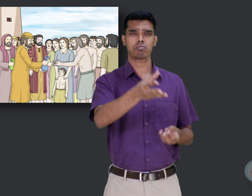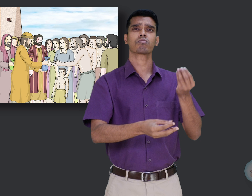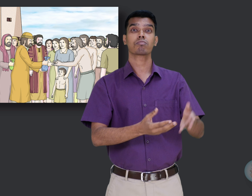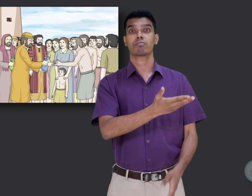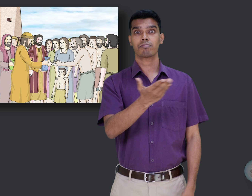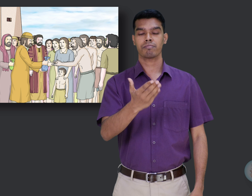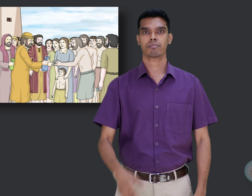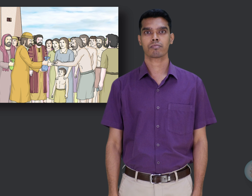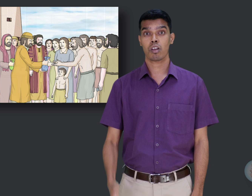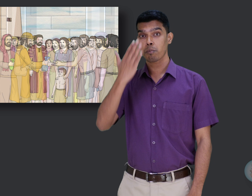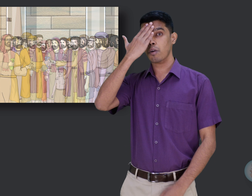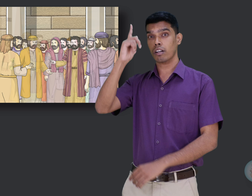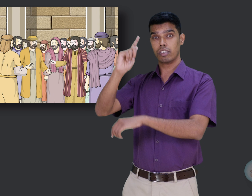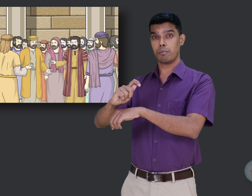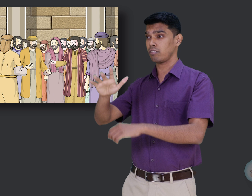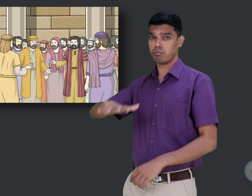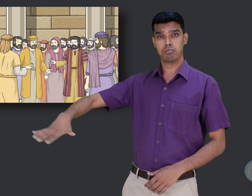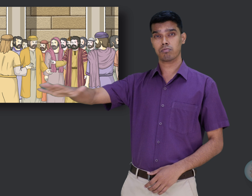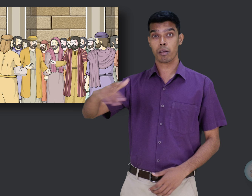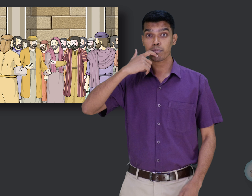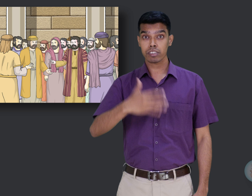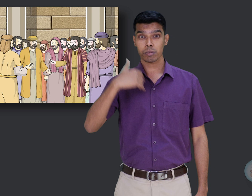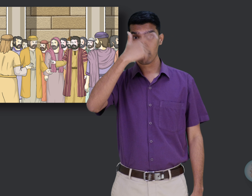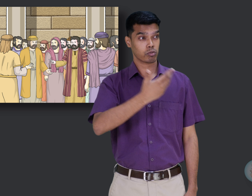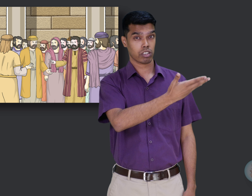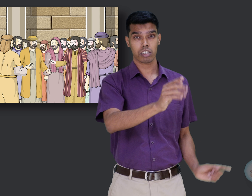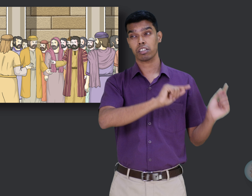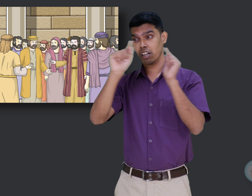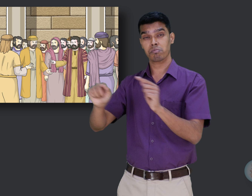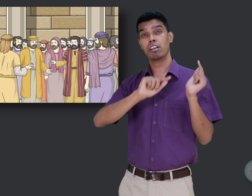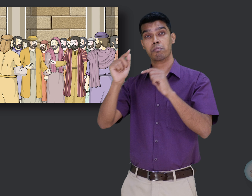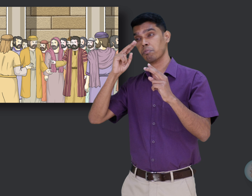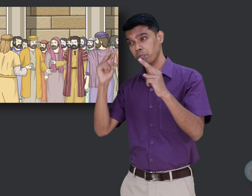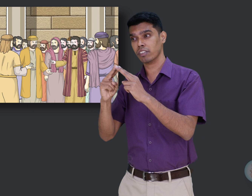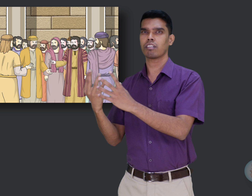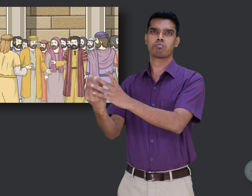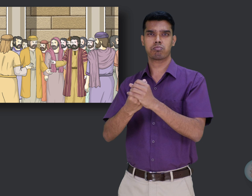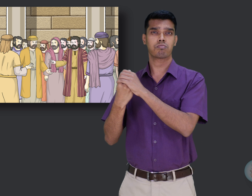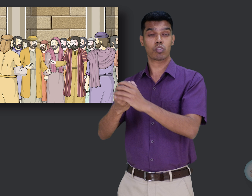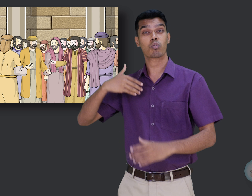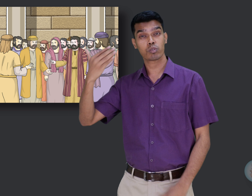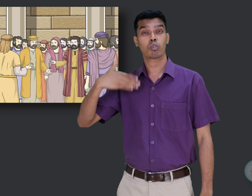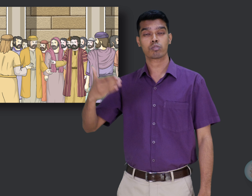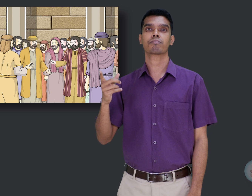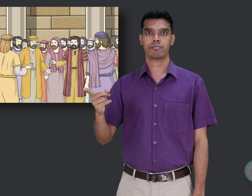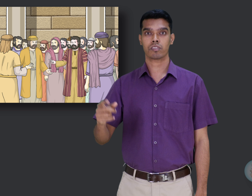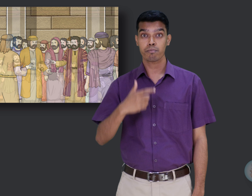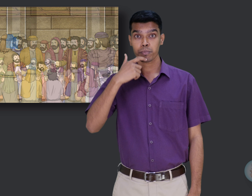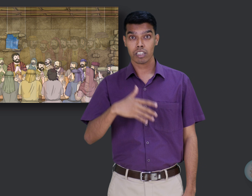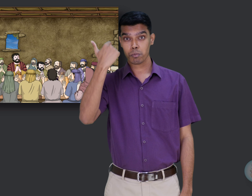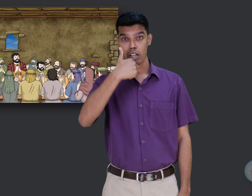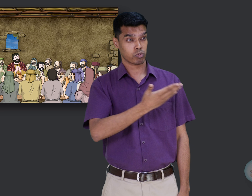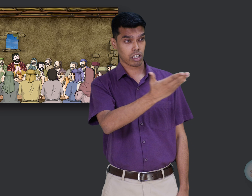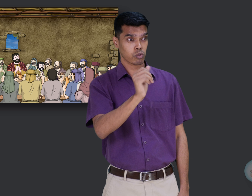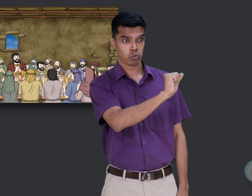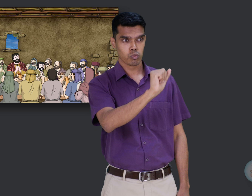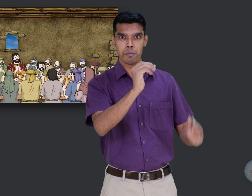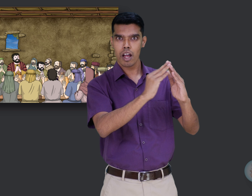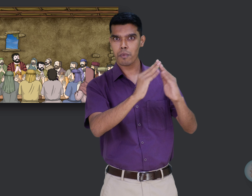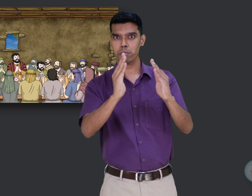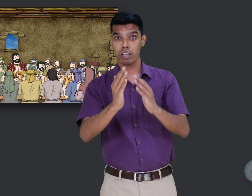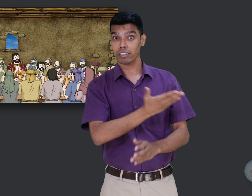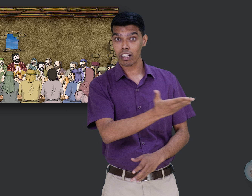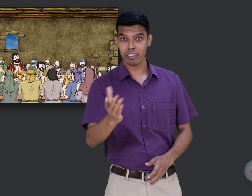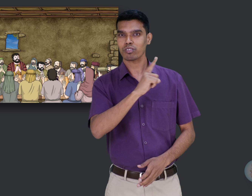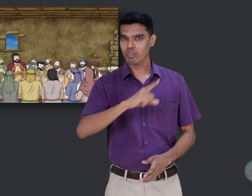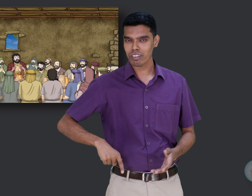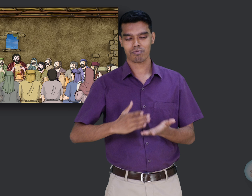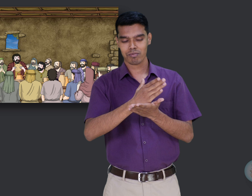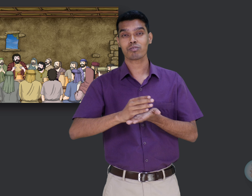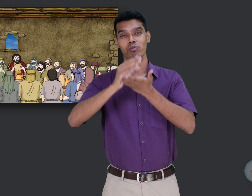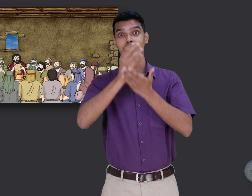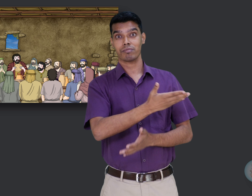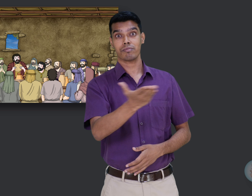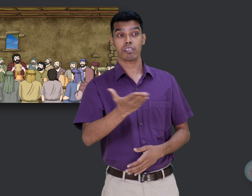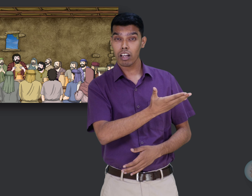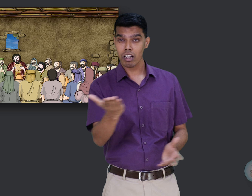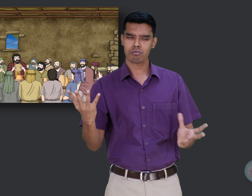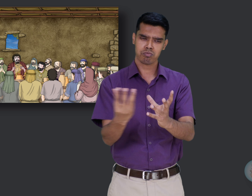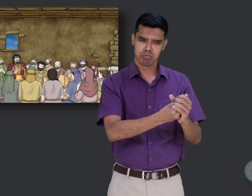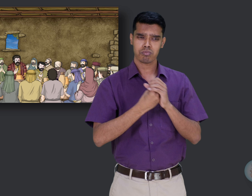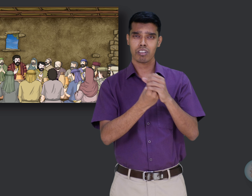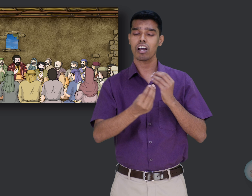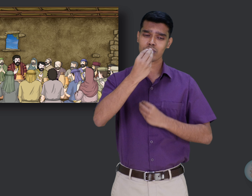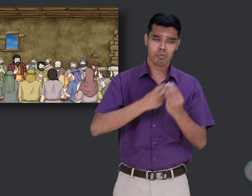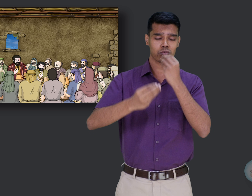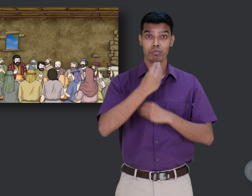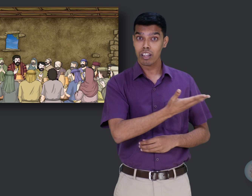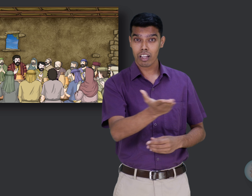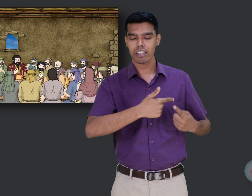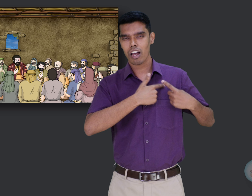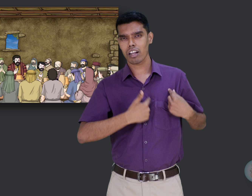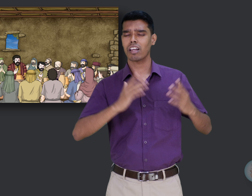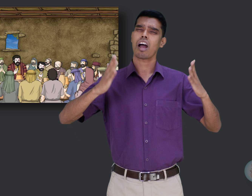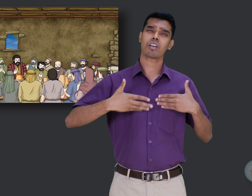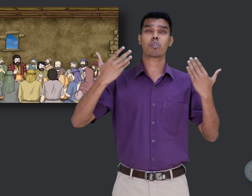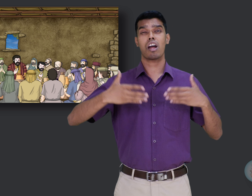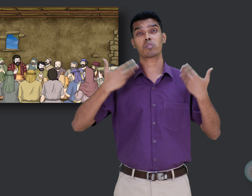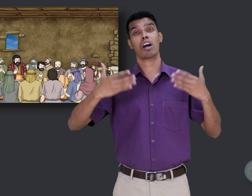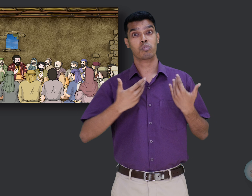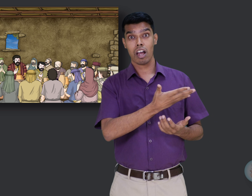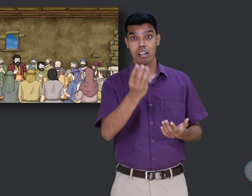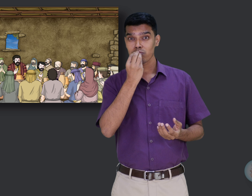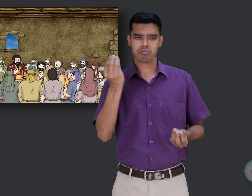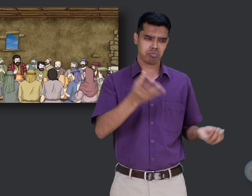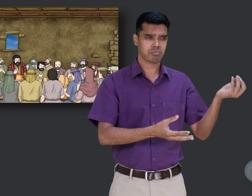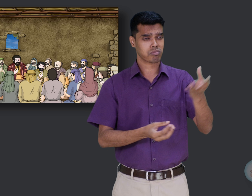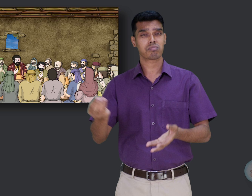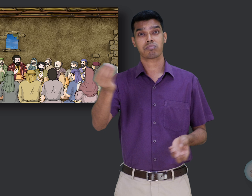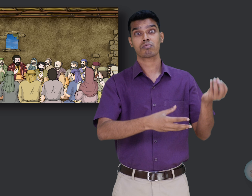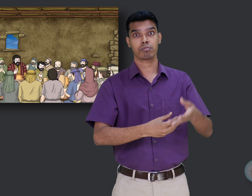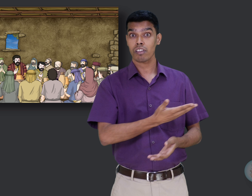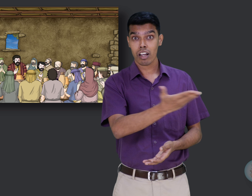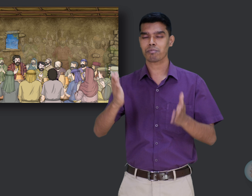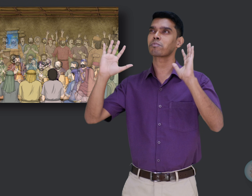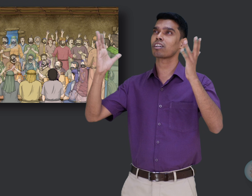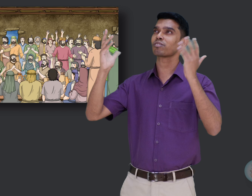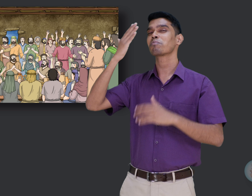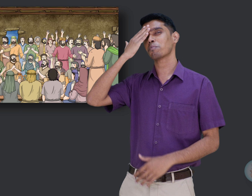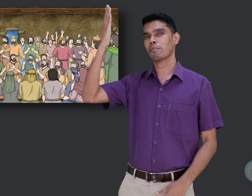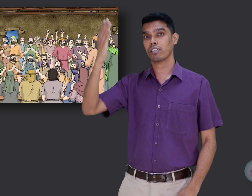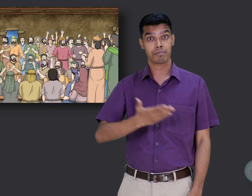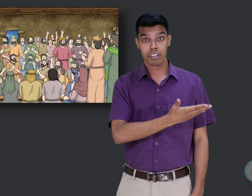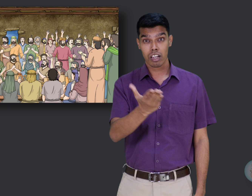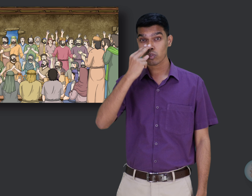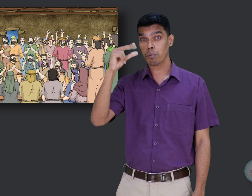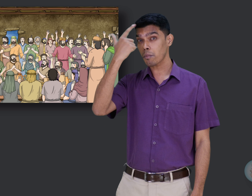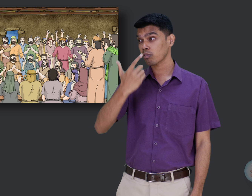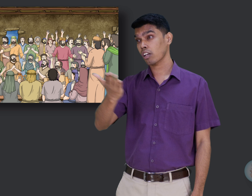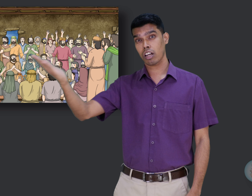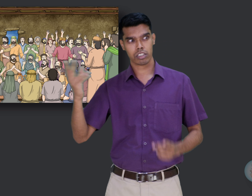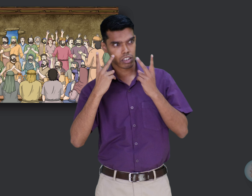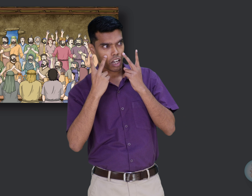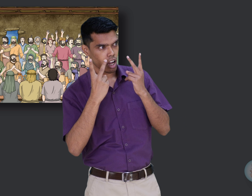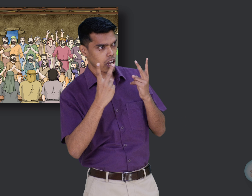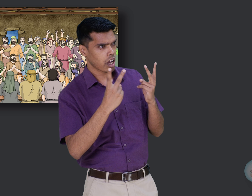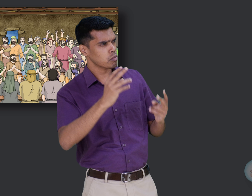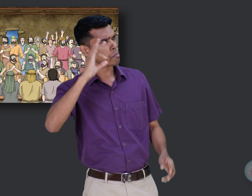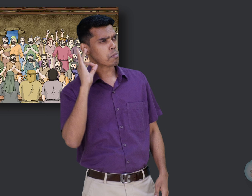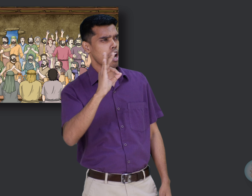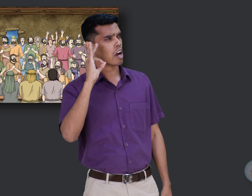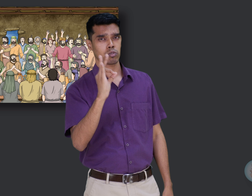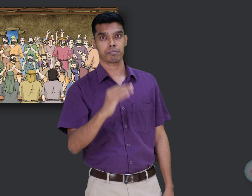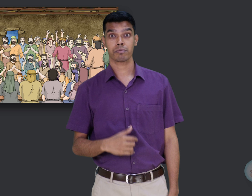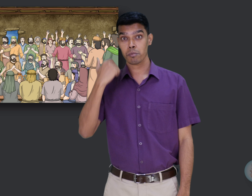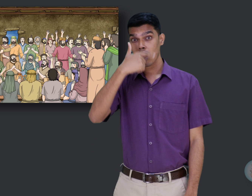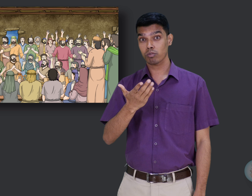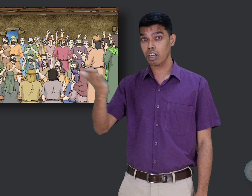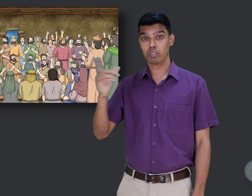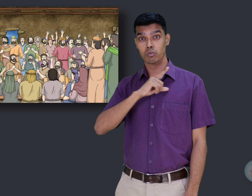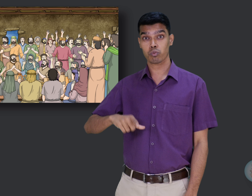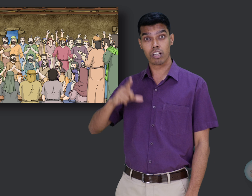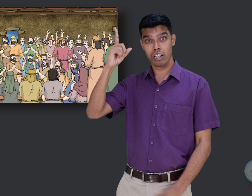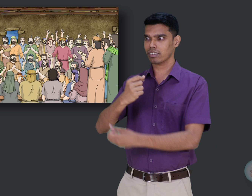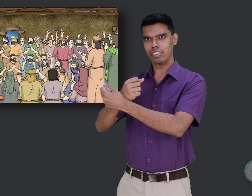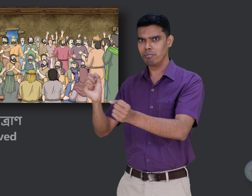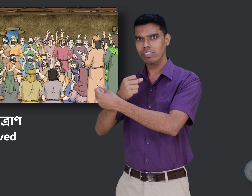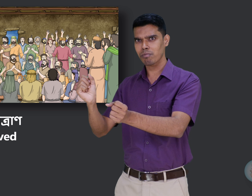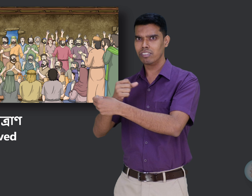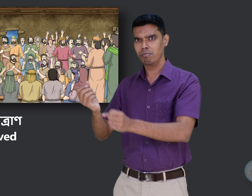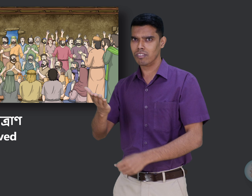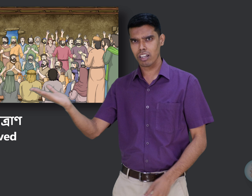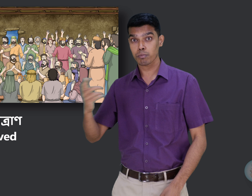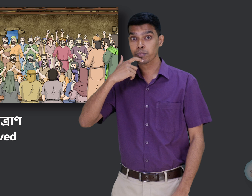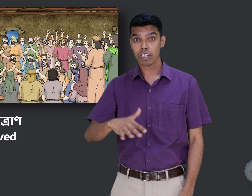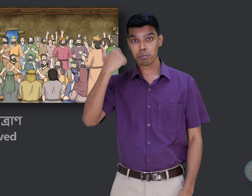With one accord they continued to meet daily in the temple courts and to break bread from house to house, sharing their meals with gladness and sincerity of heart, praising God and enjoying the favor of all the people.